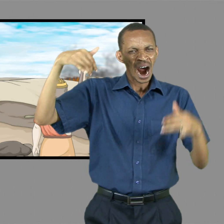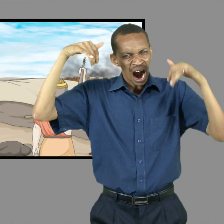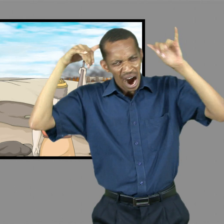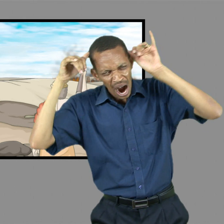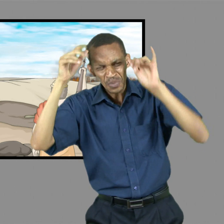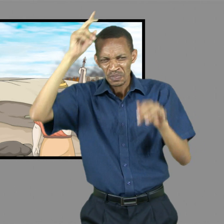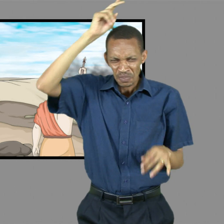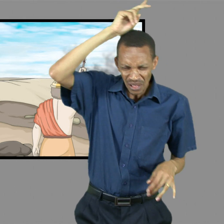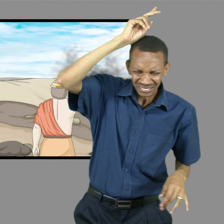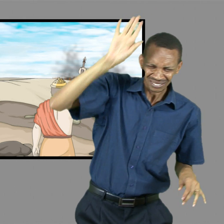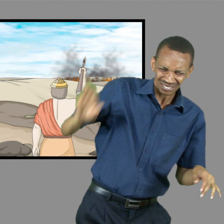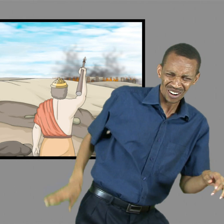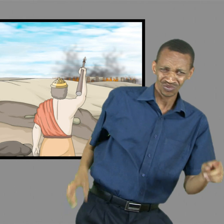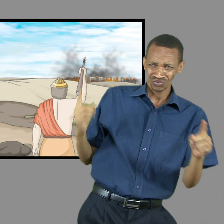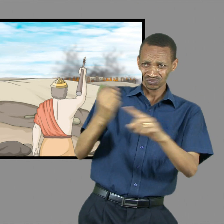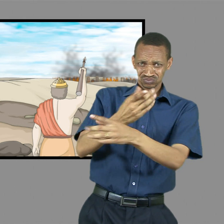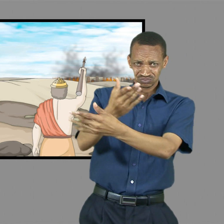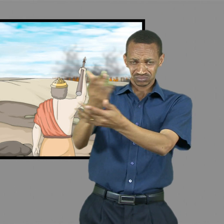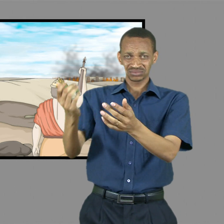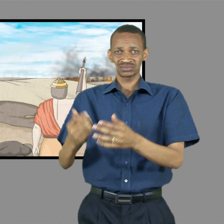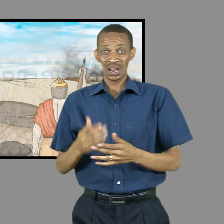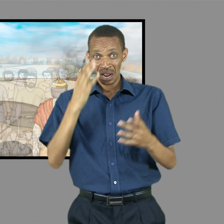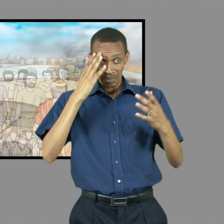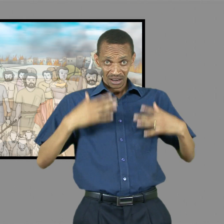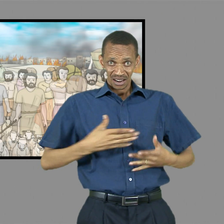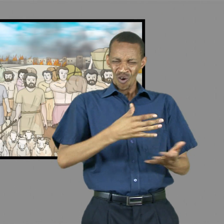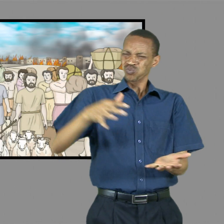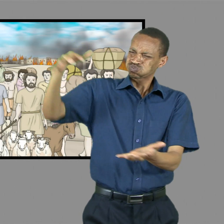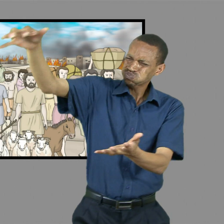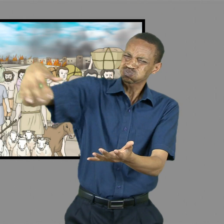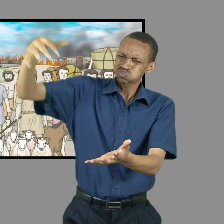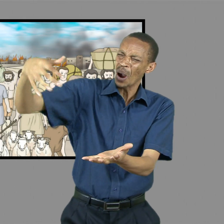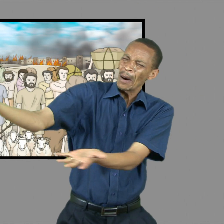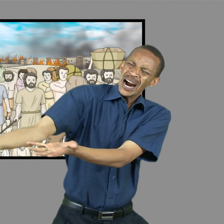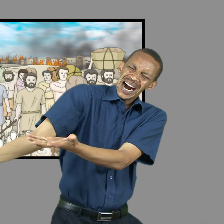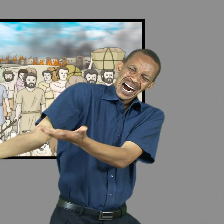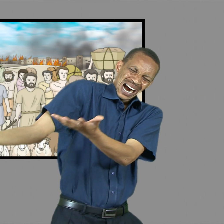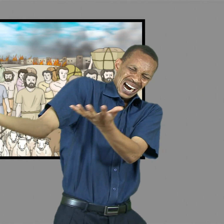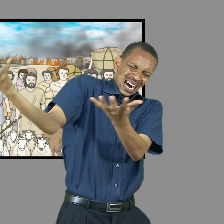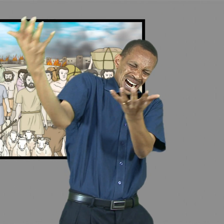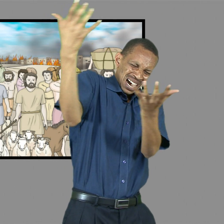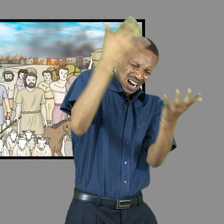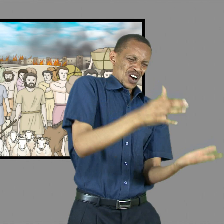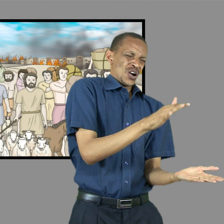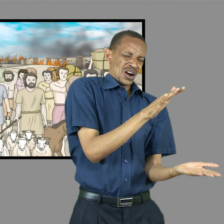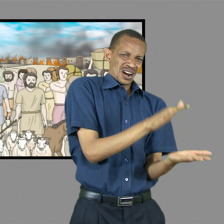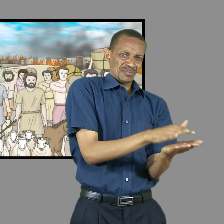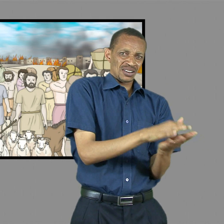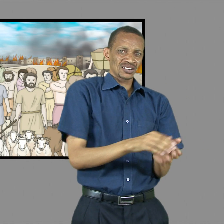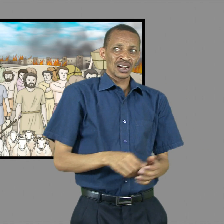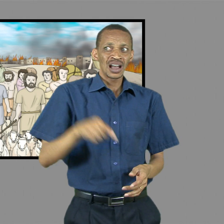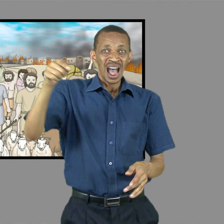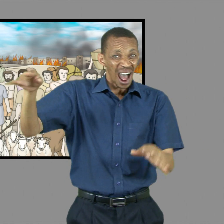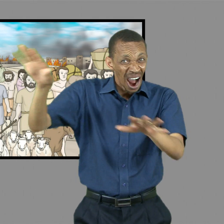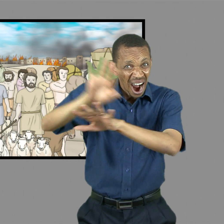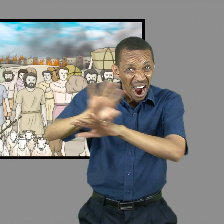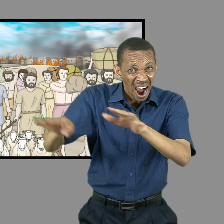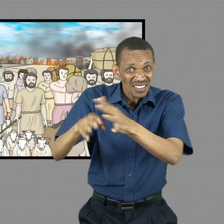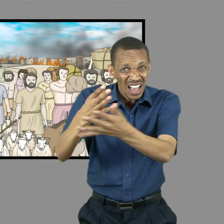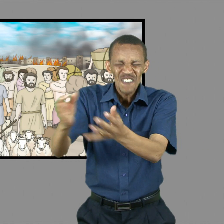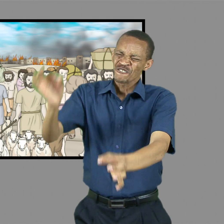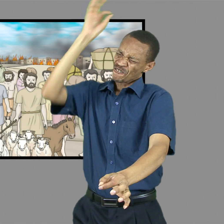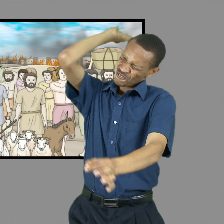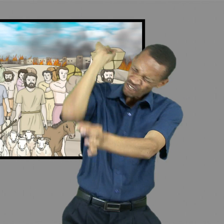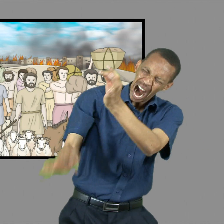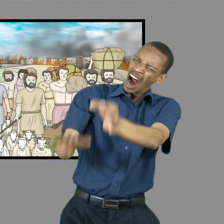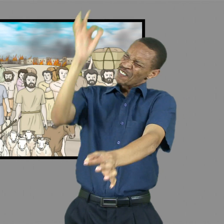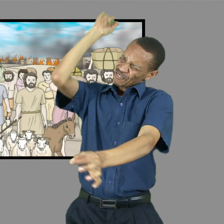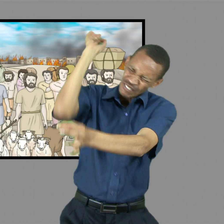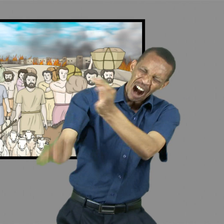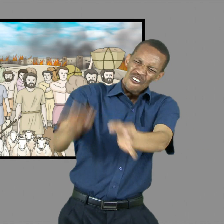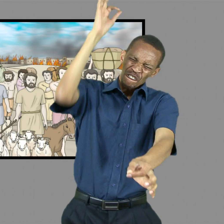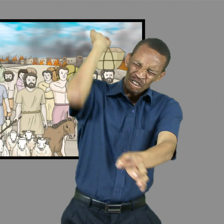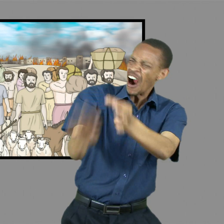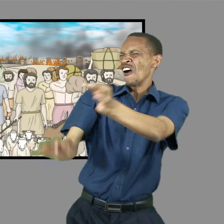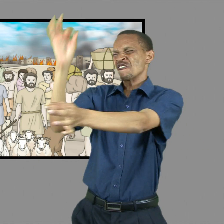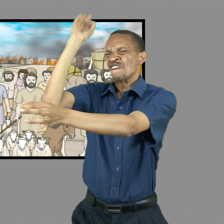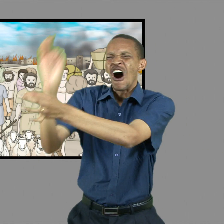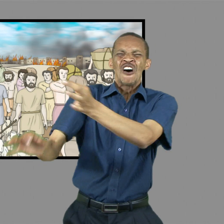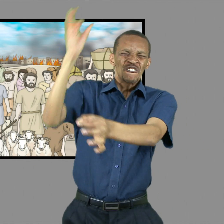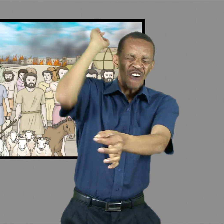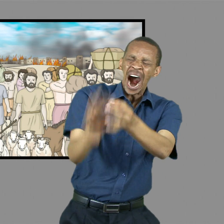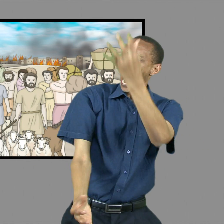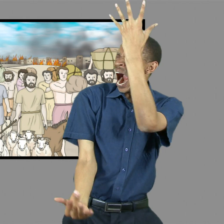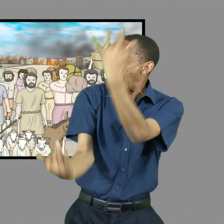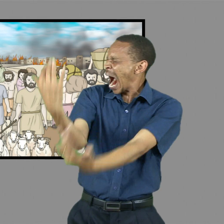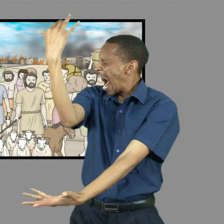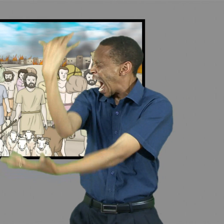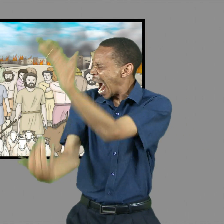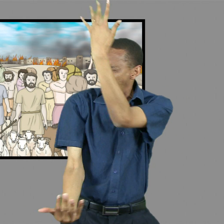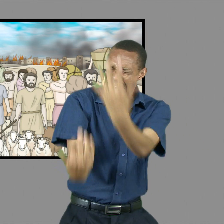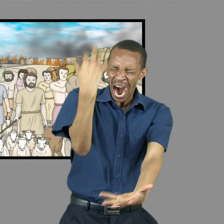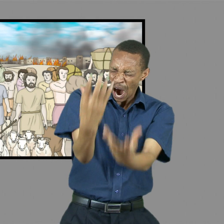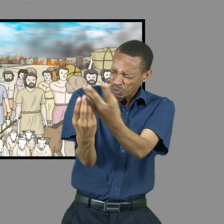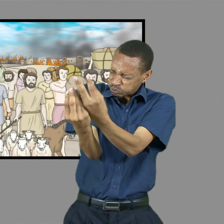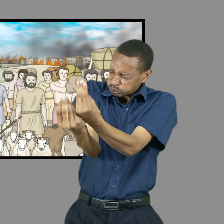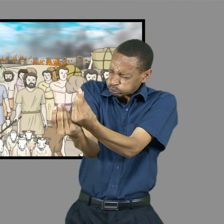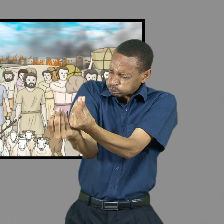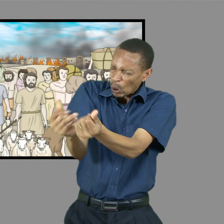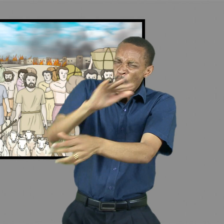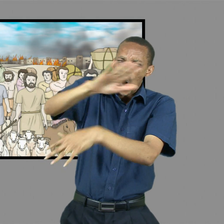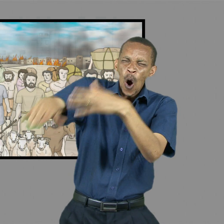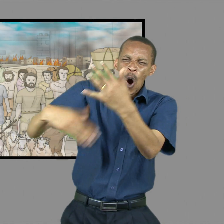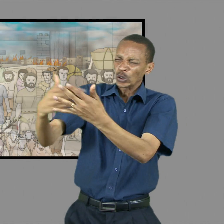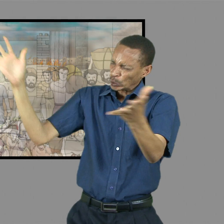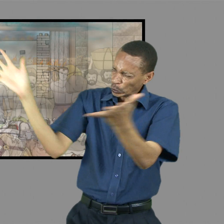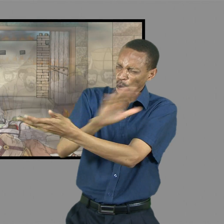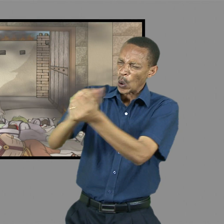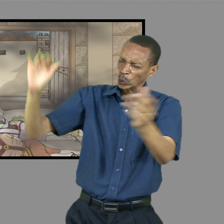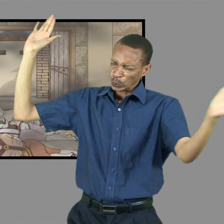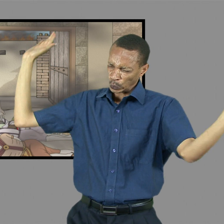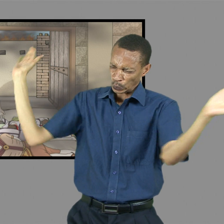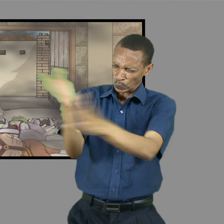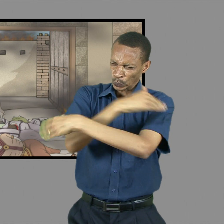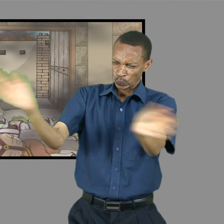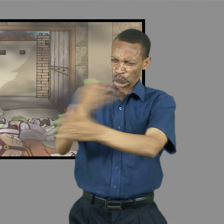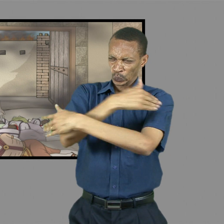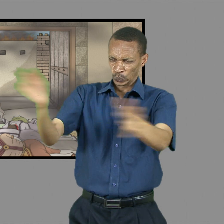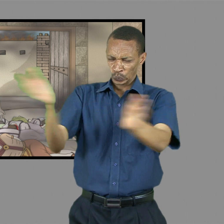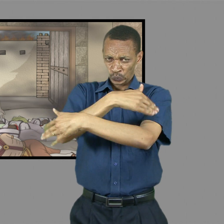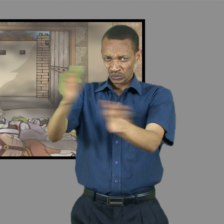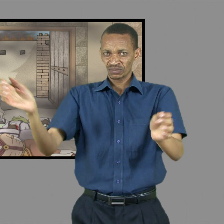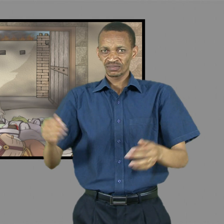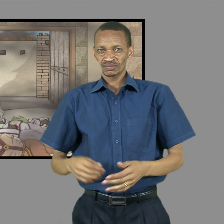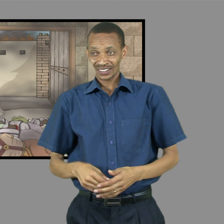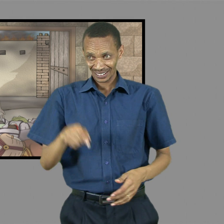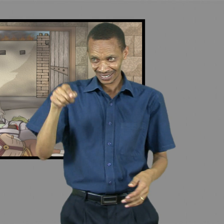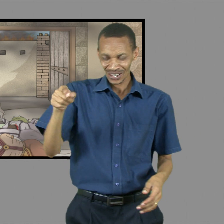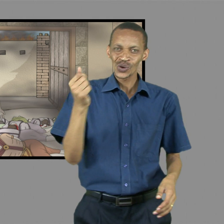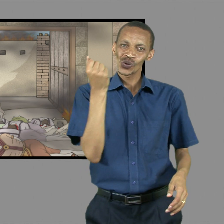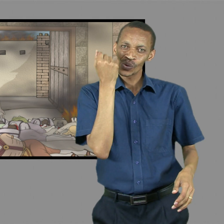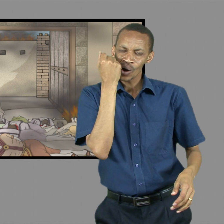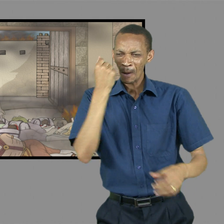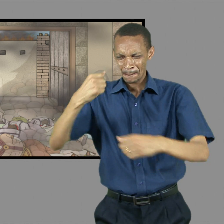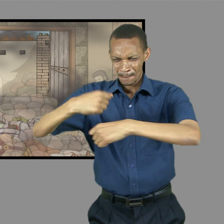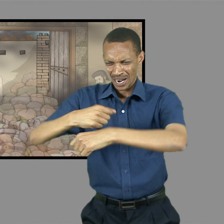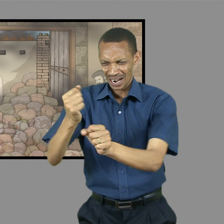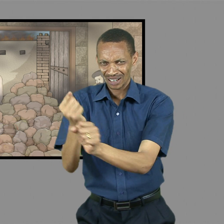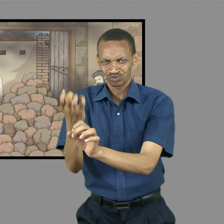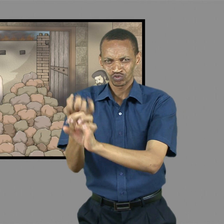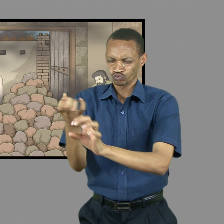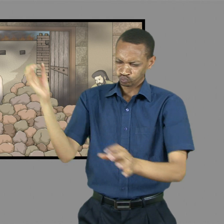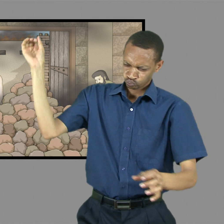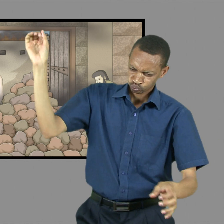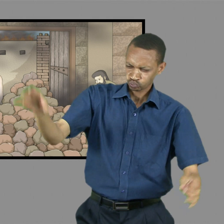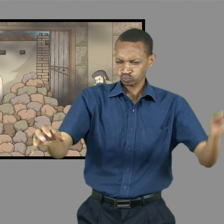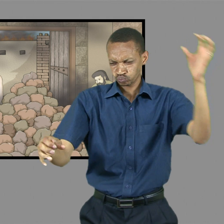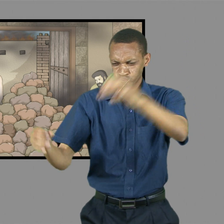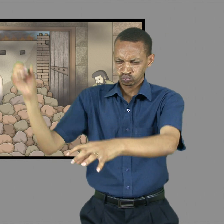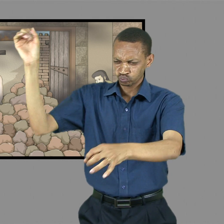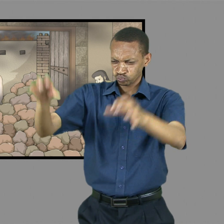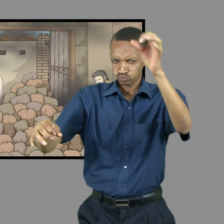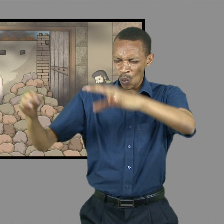Israel took for themselves only the cattle and plunder of that city, as the LORD had commanded Joshua.